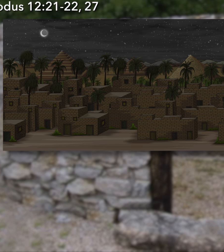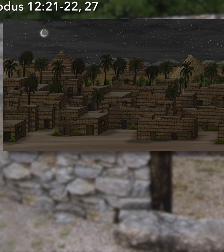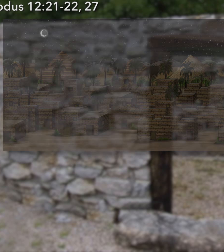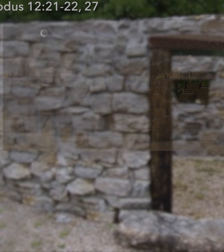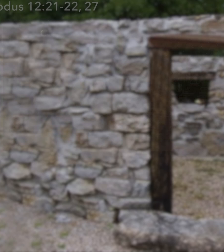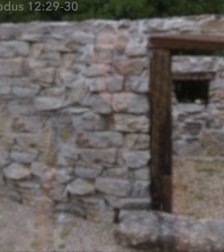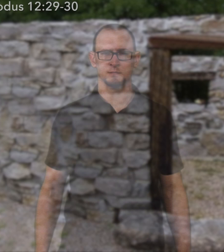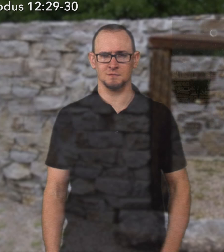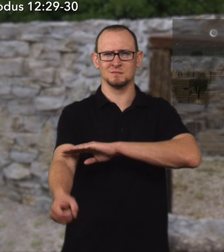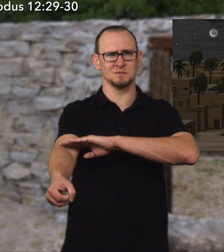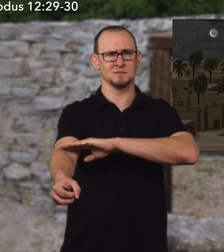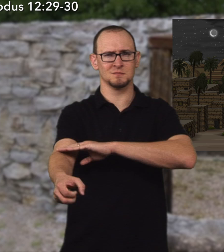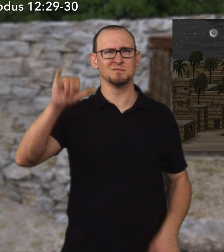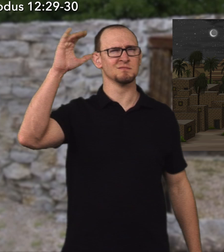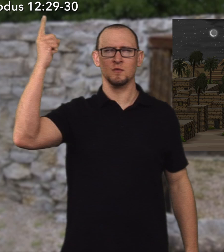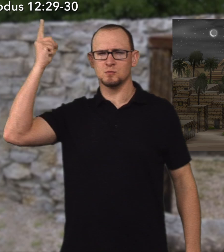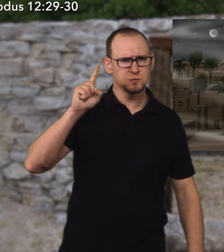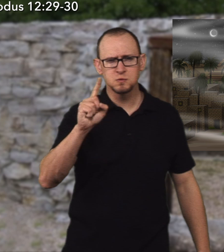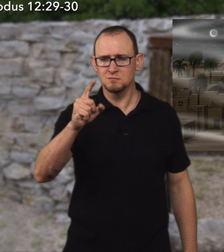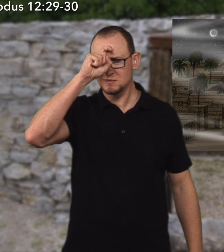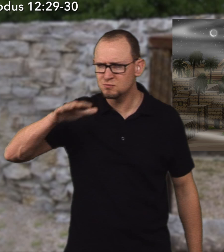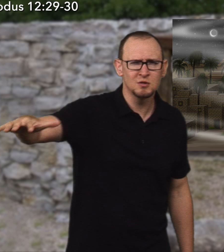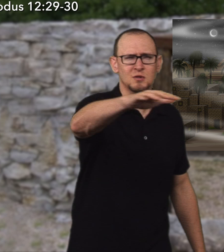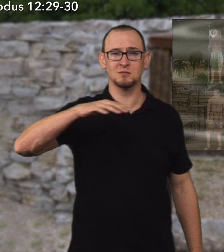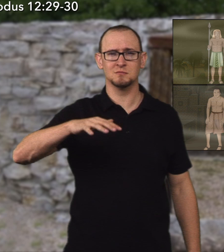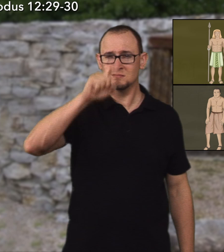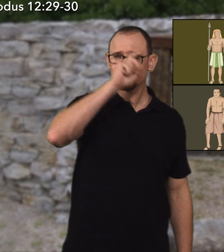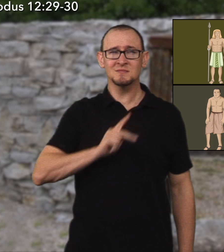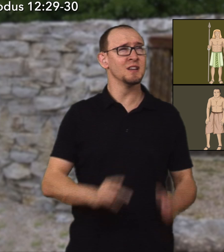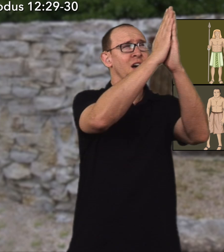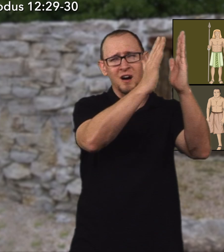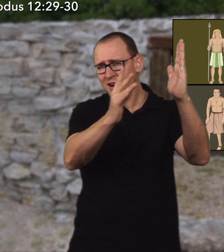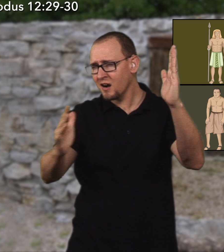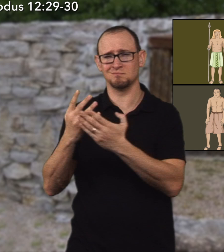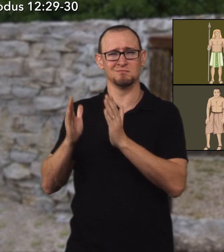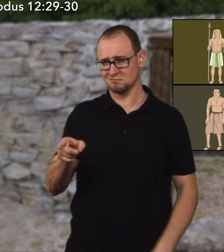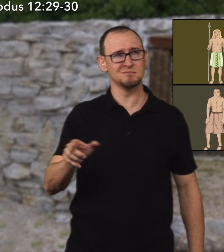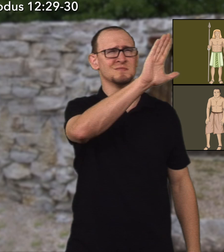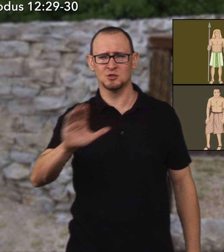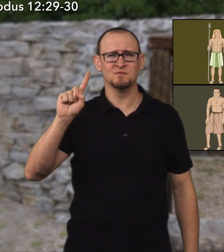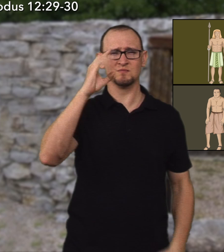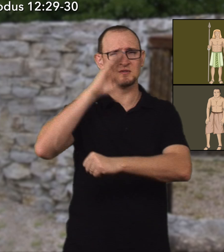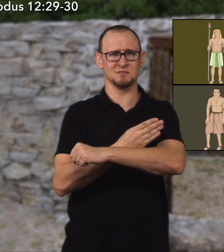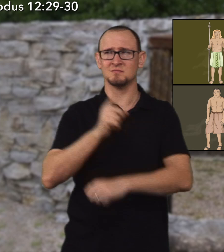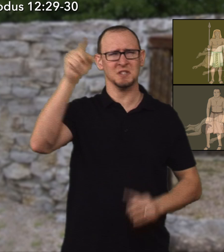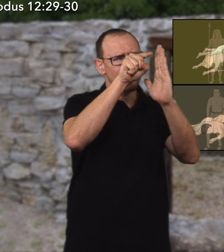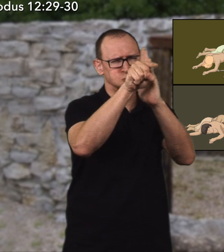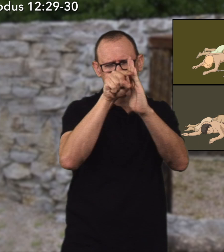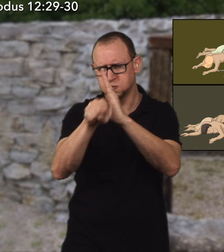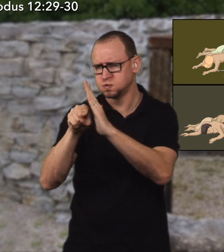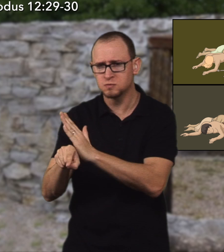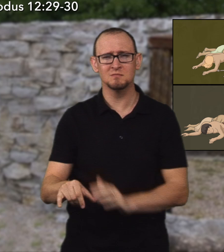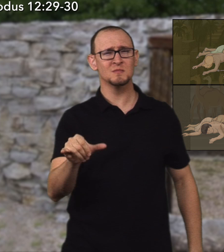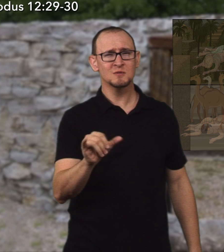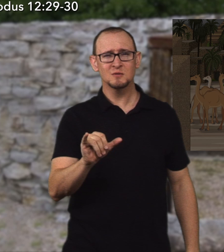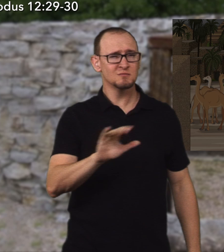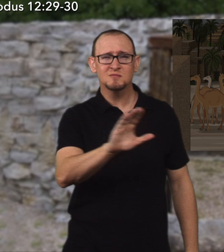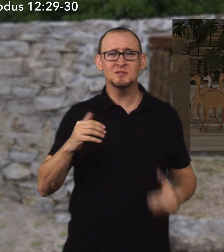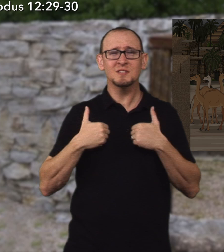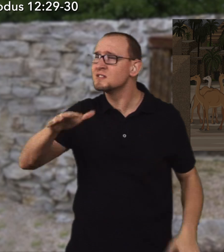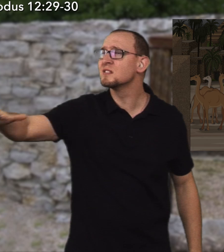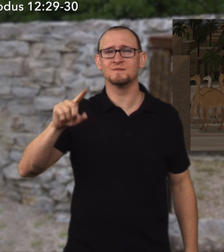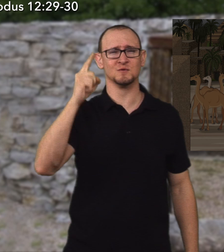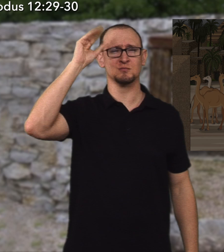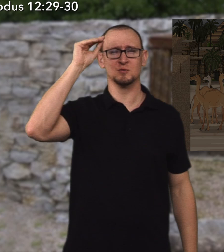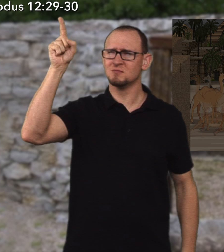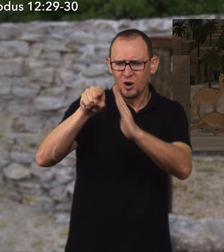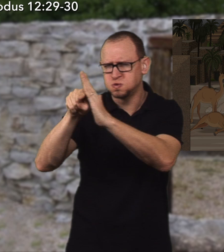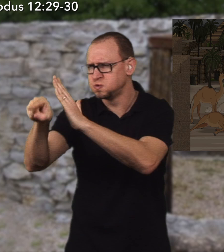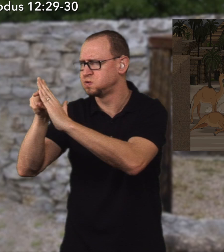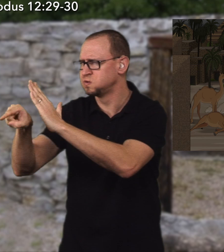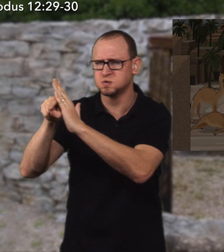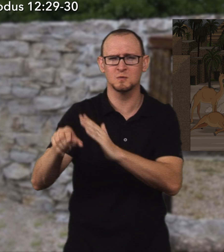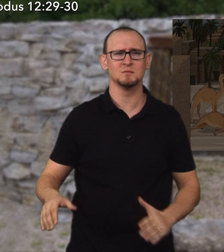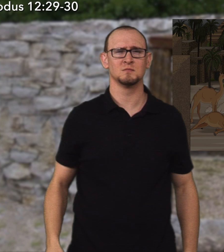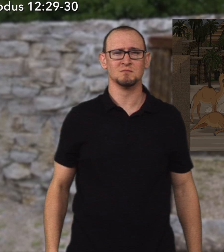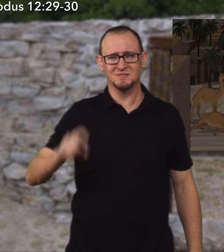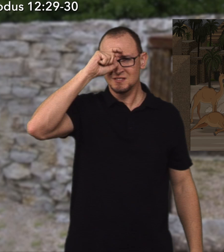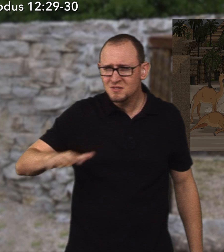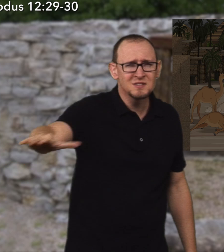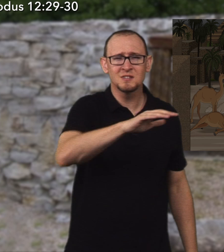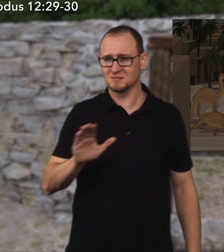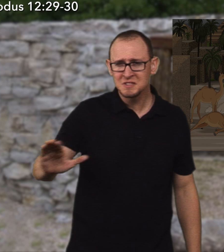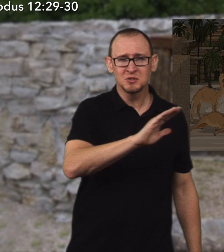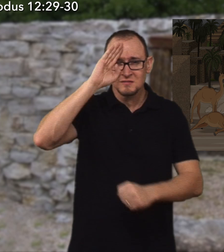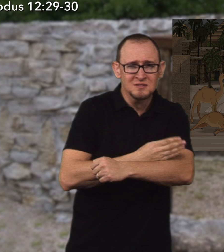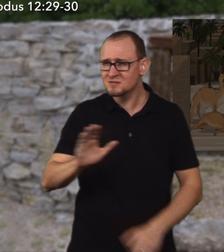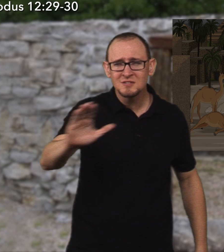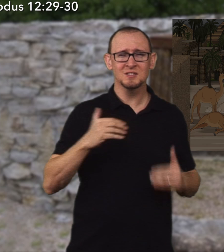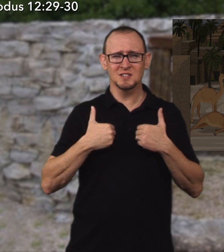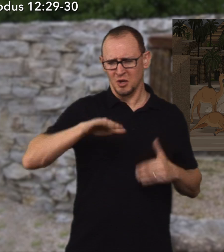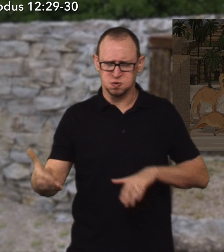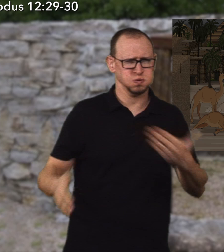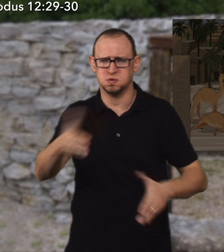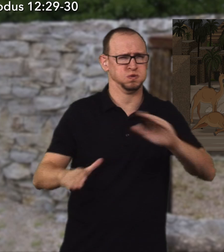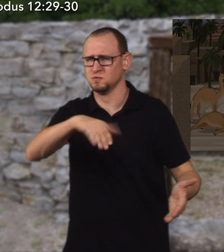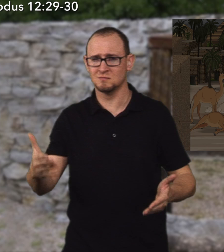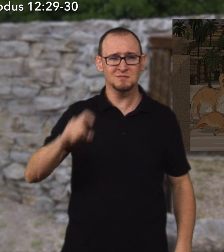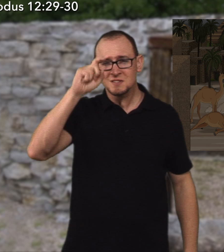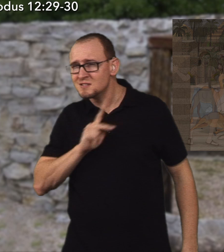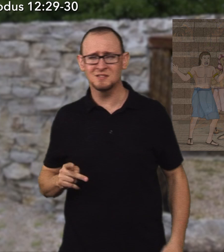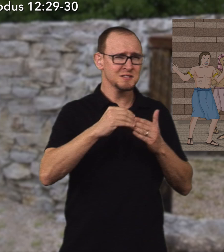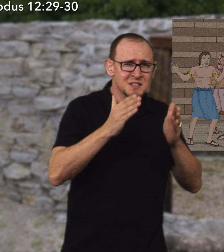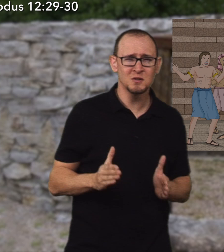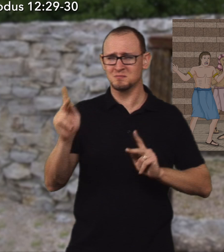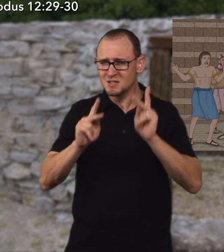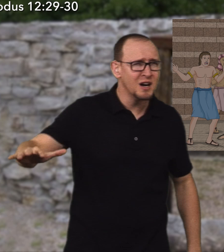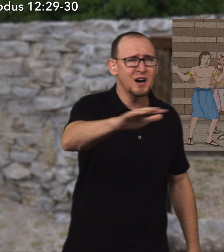Now at midnight the LORD struck down every firstborn male in the land of Egypt, from the firstborn of Pharaoh, who sat on his throne, to the firstborn of the prisoner in the dungeon, as well as all the firstborn among the livestock.